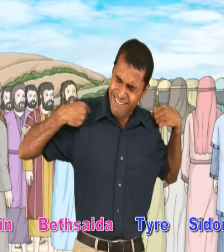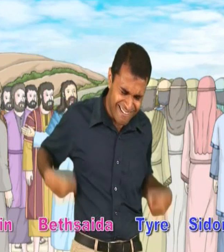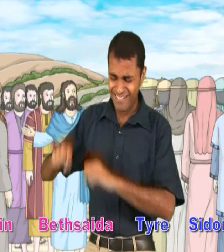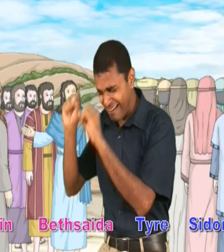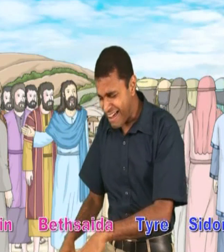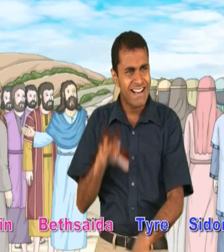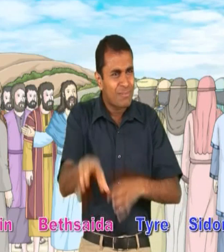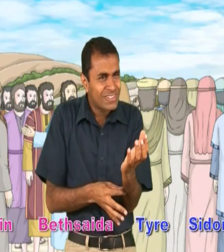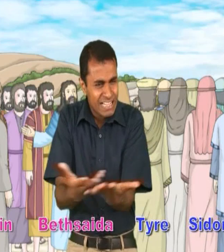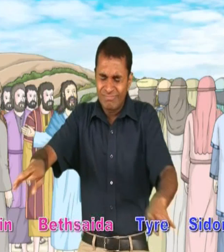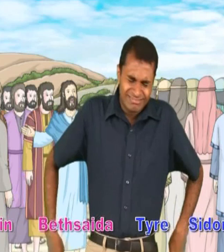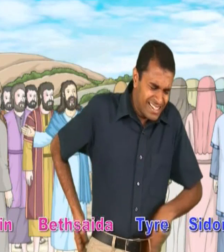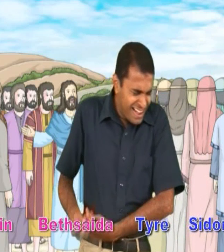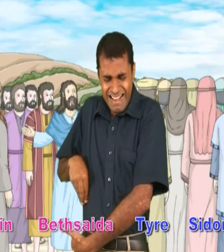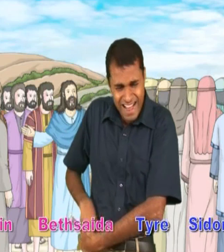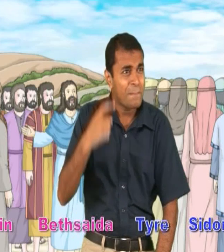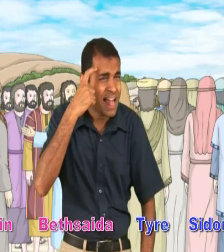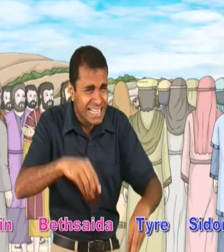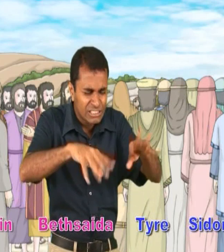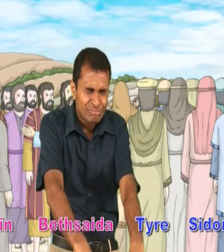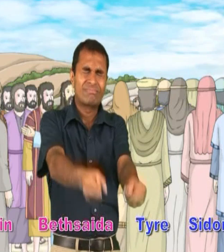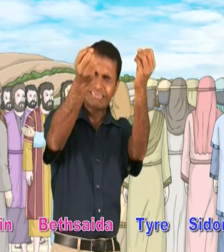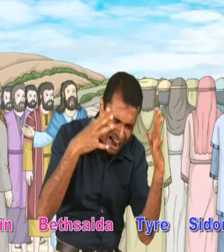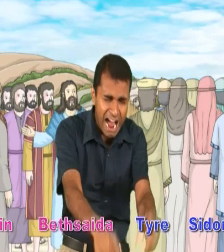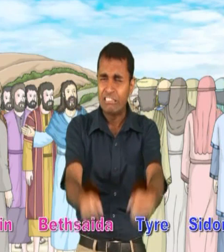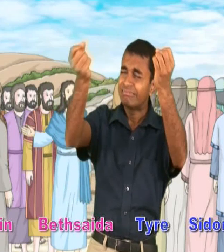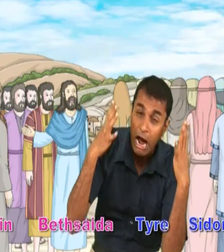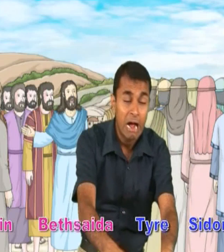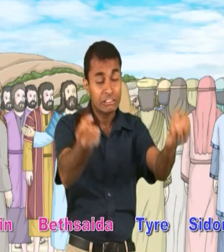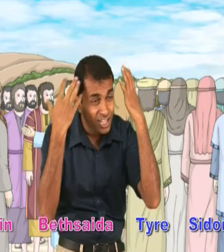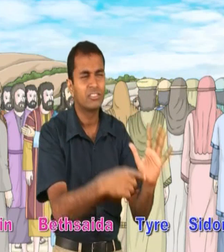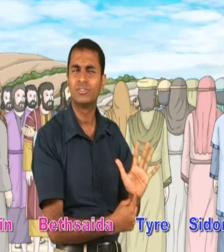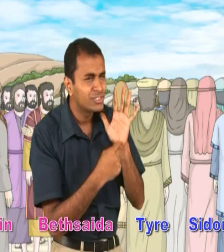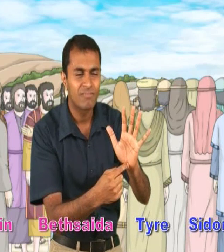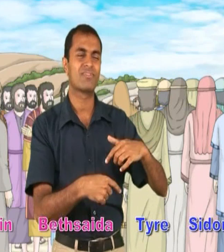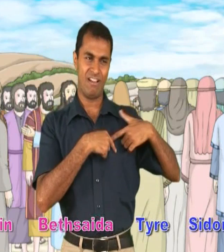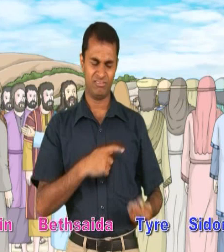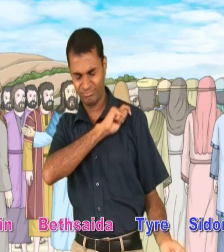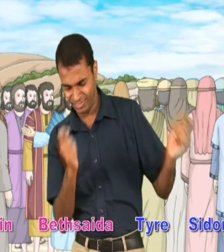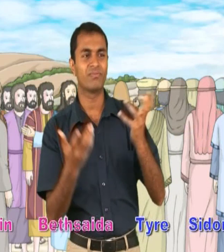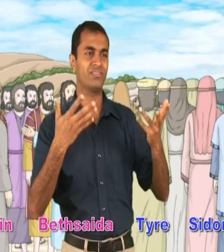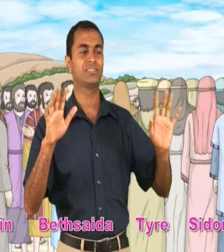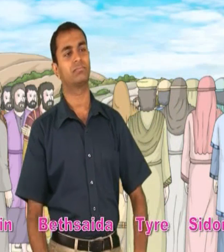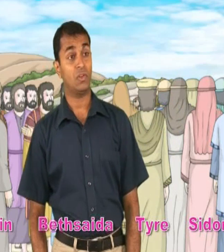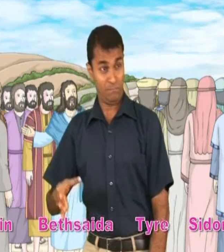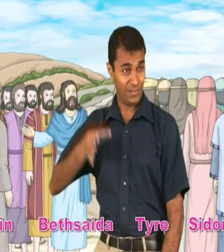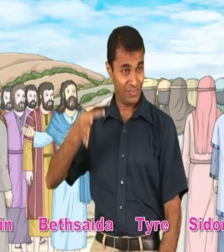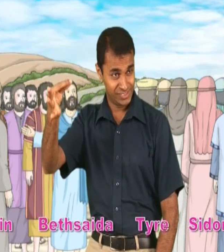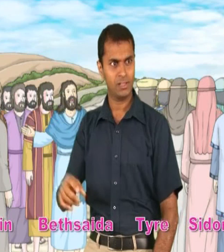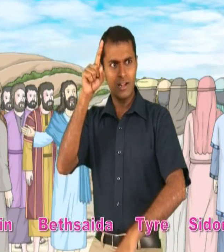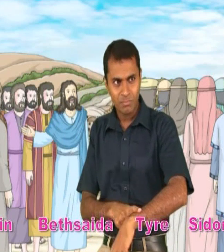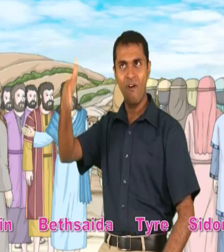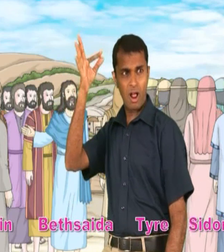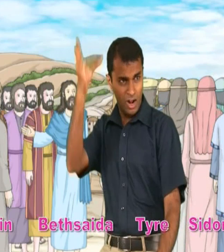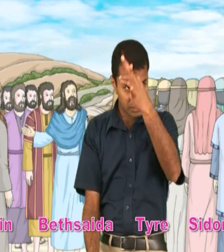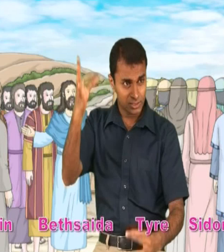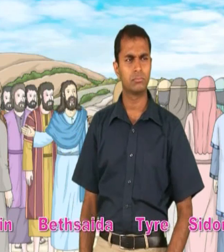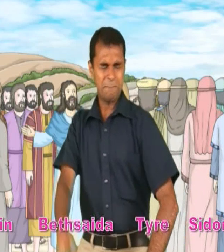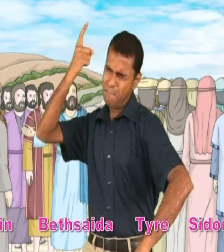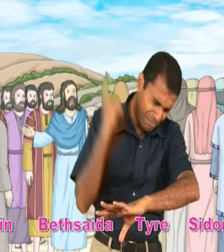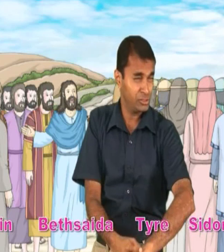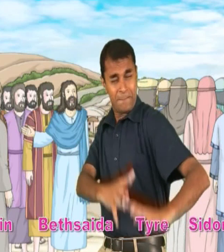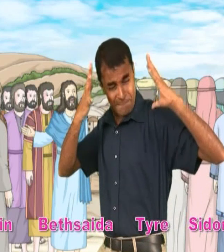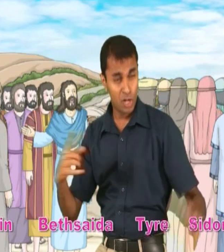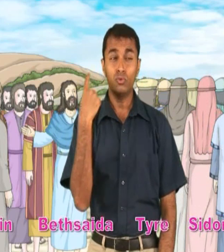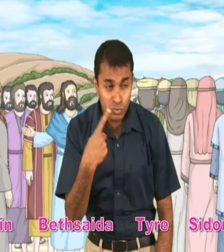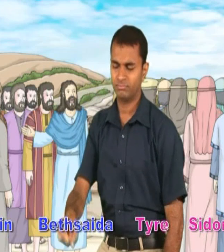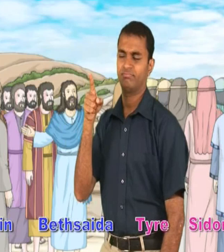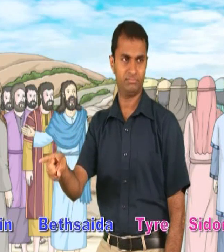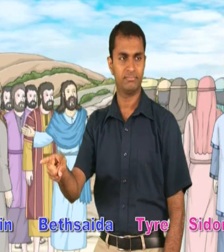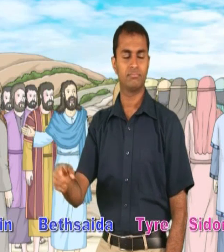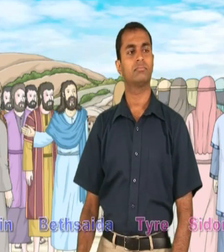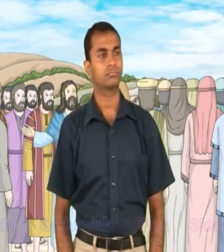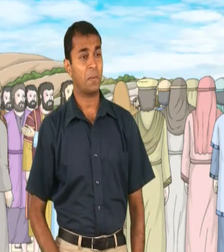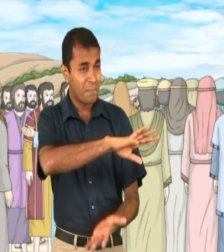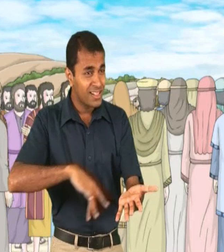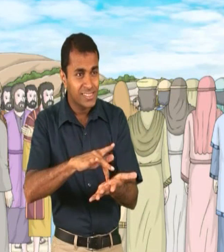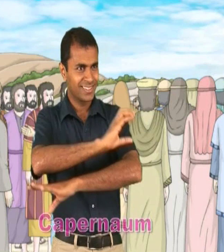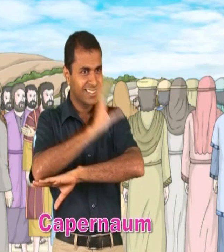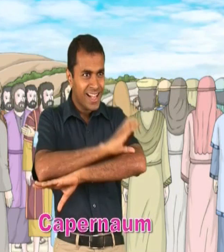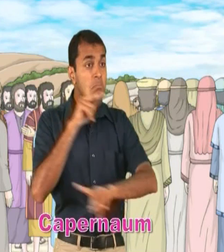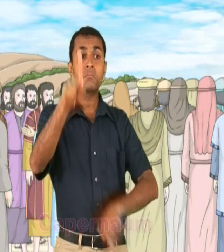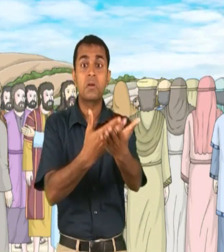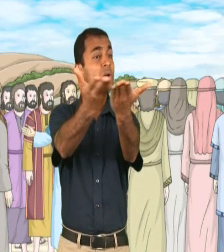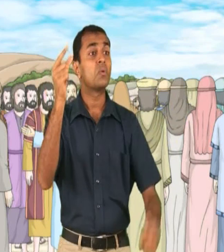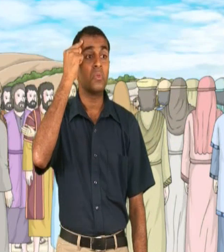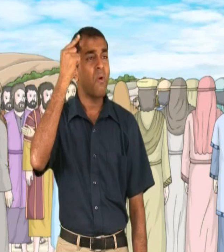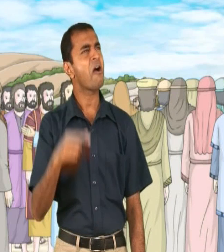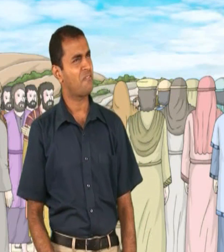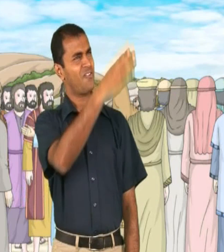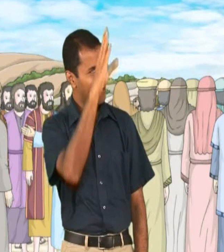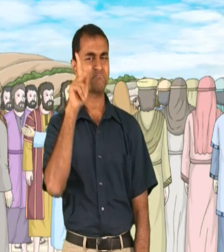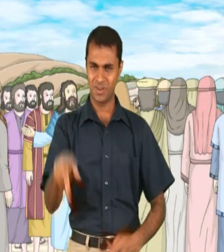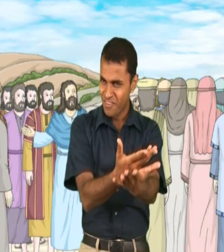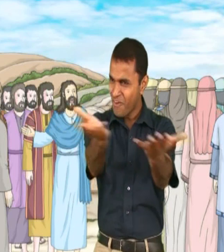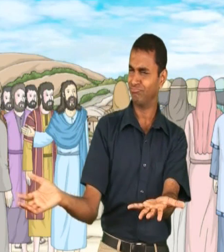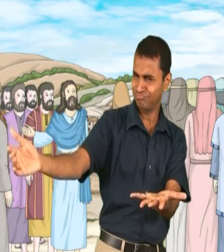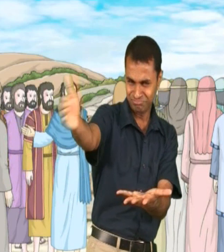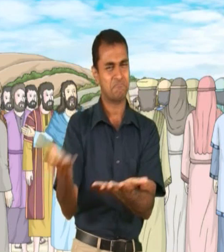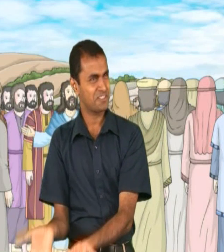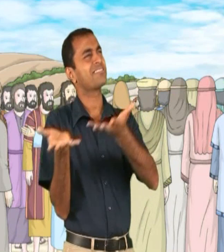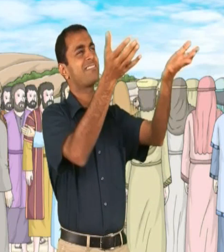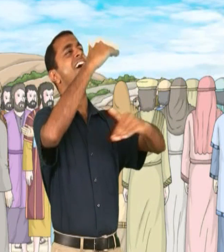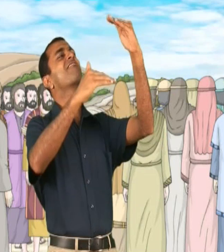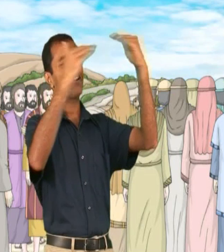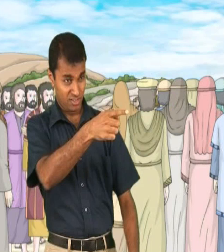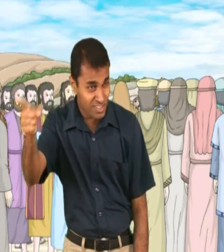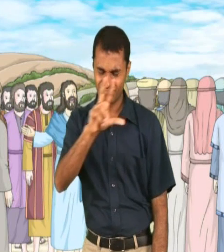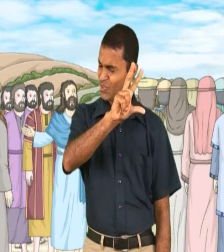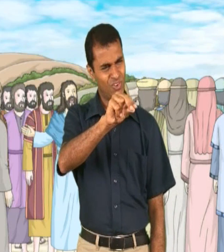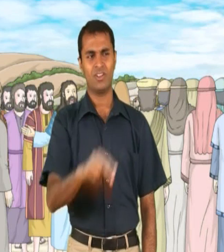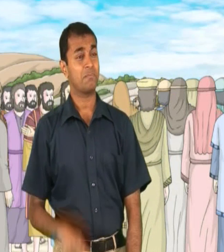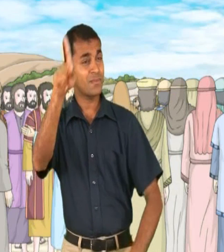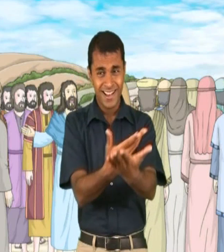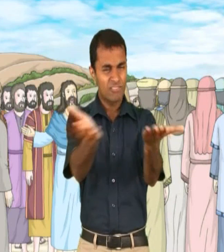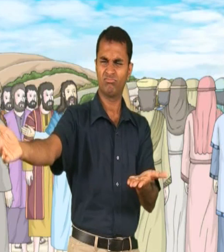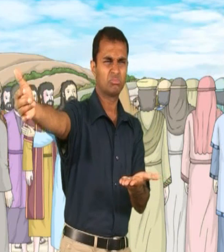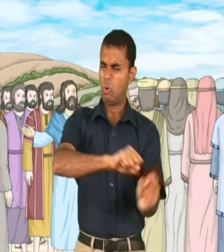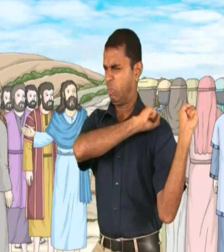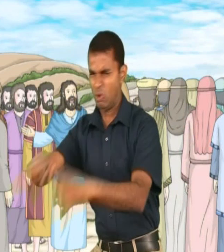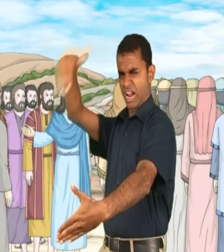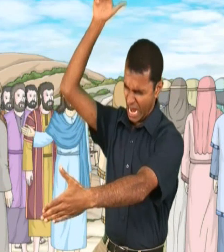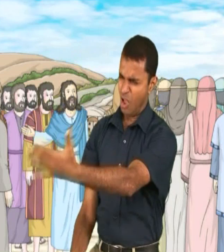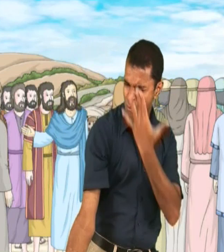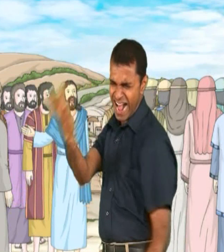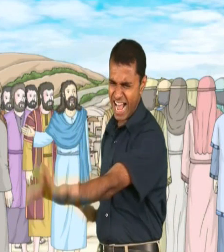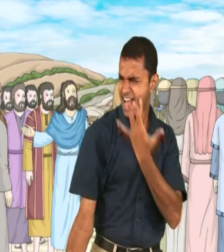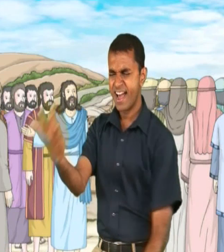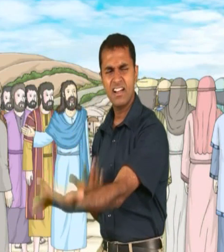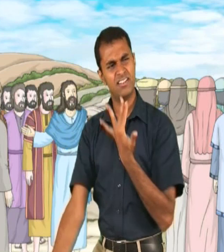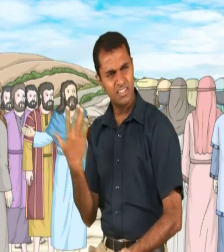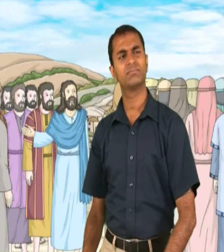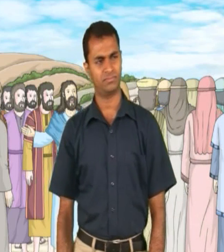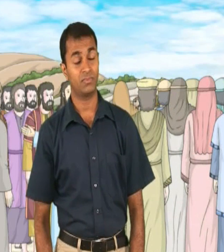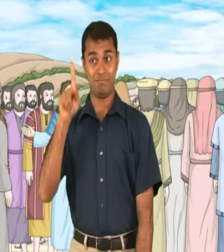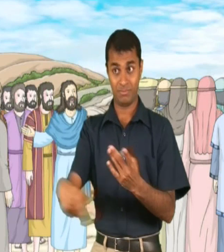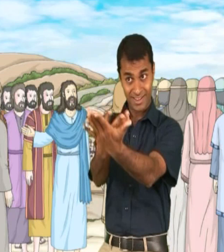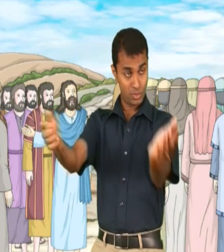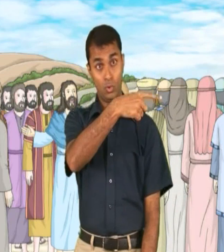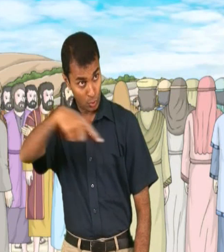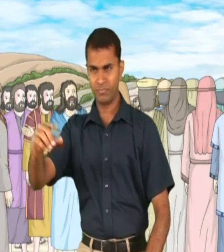But it will be more bearable for Tyre and Sidon at the judgment than for you. And you, Capernaum, will you be lifted up to heaven?